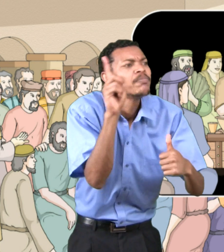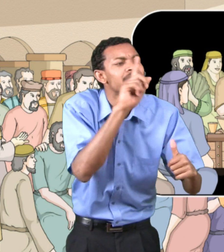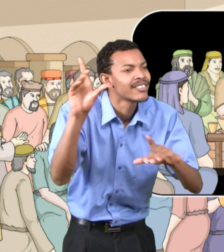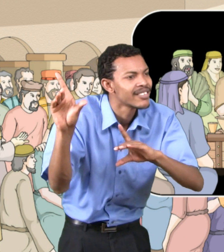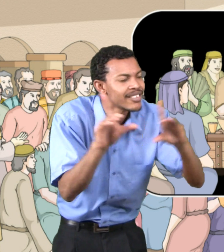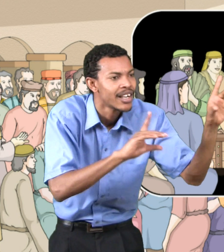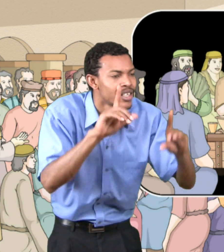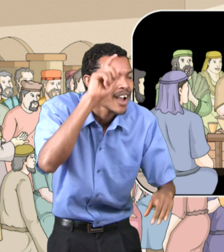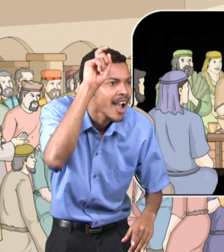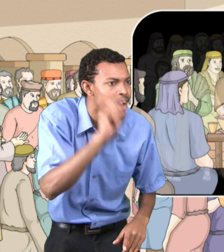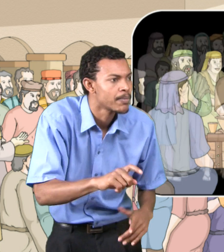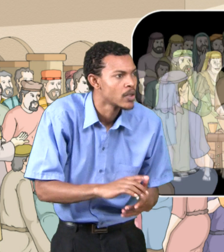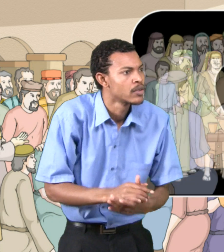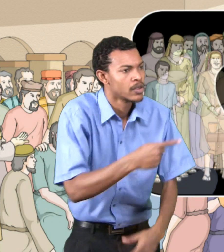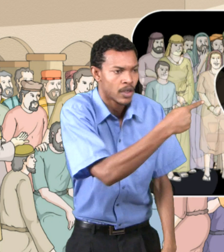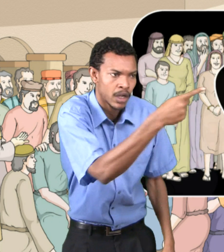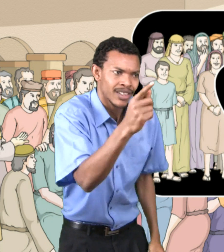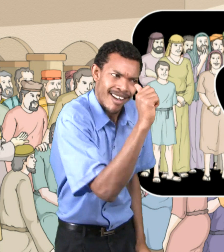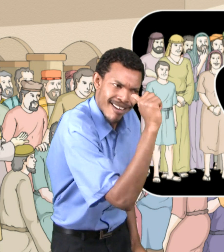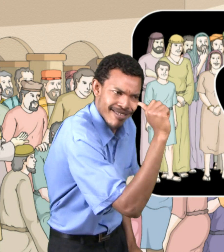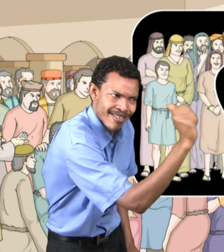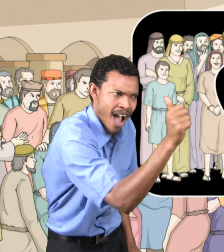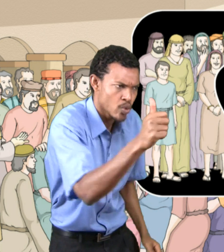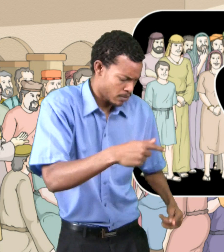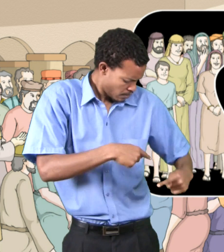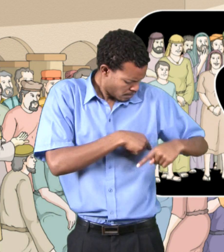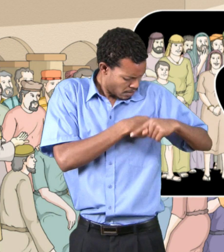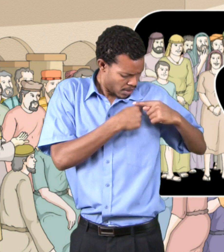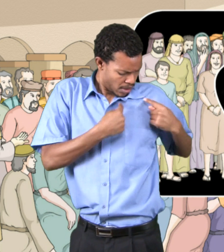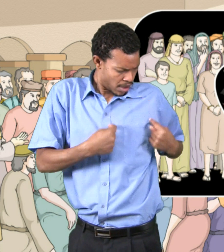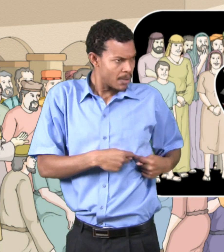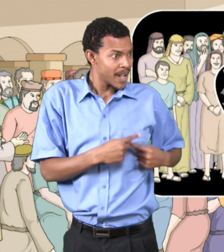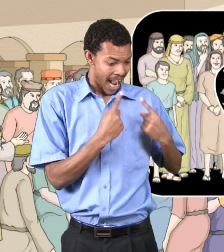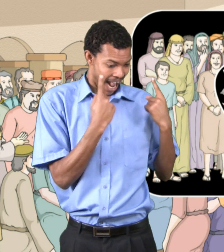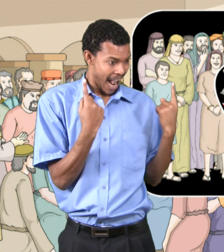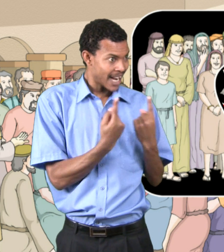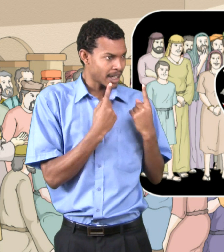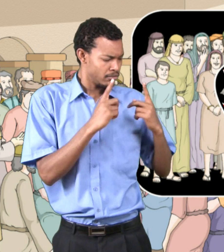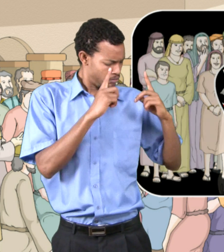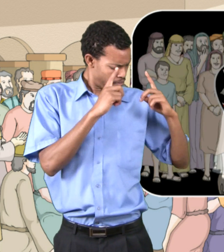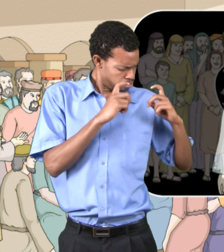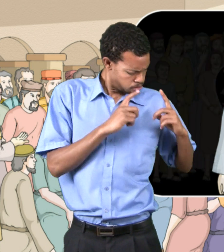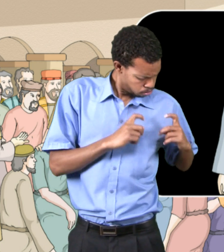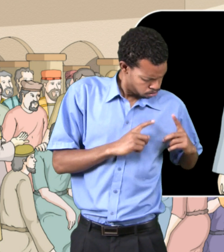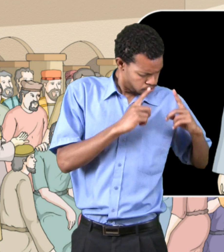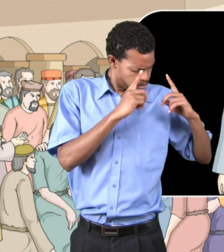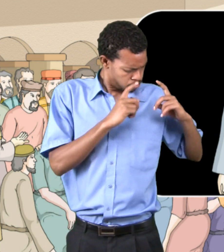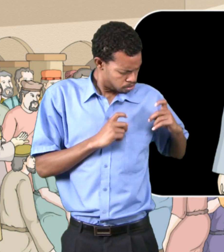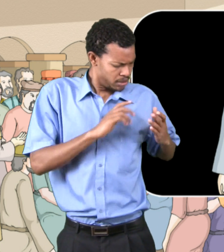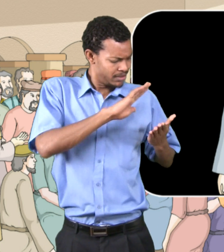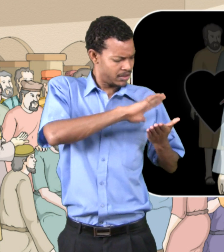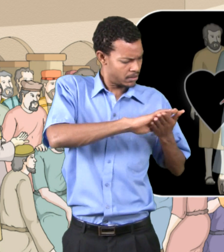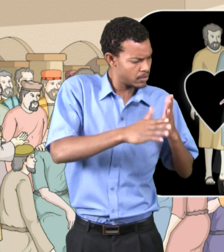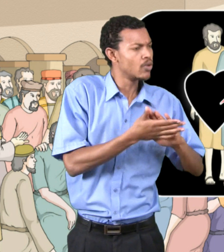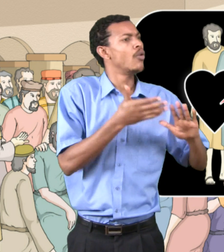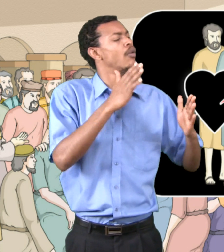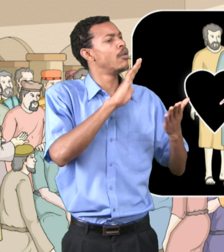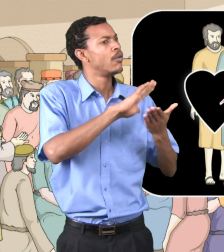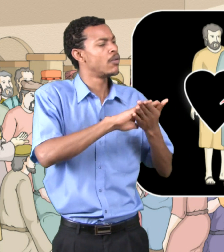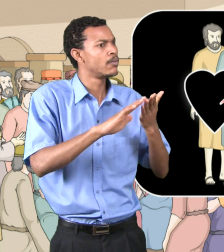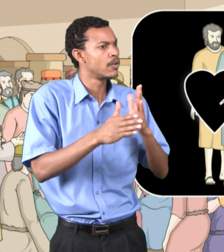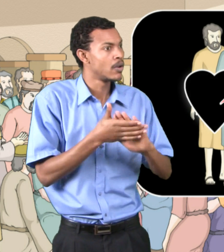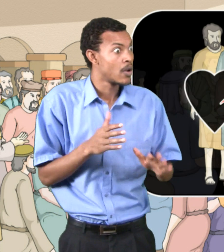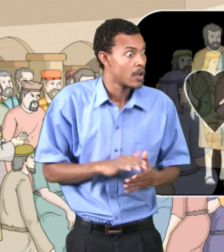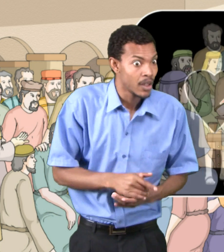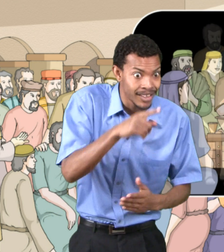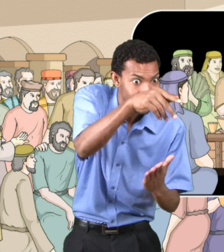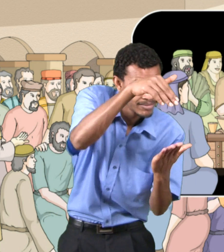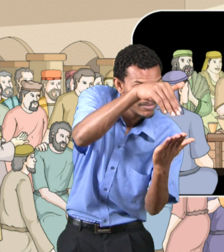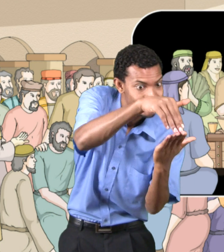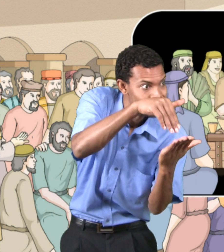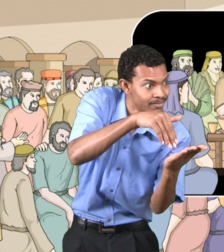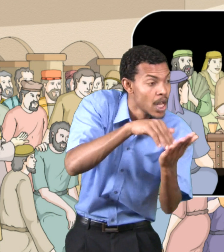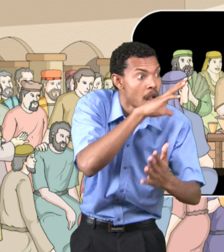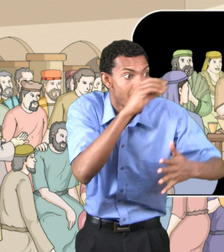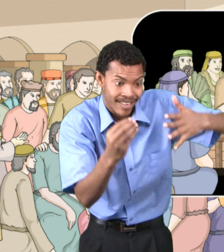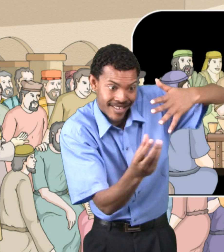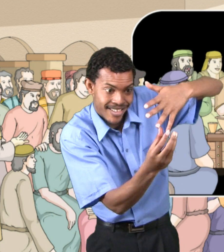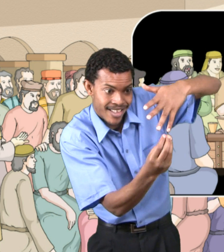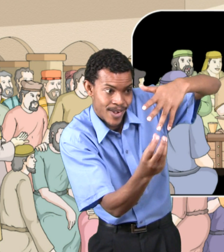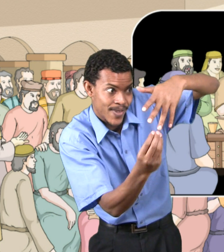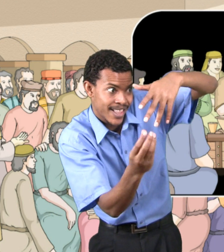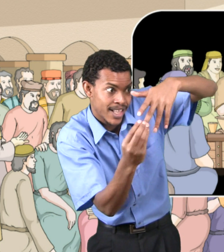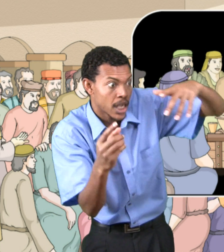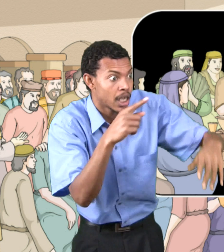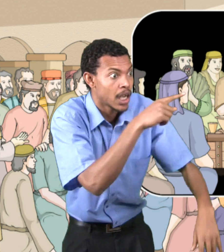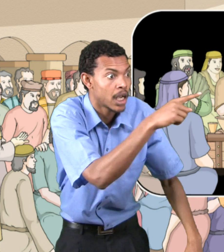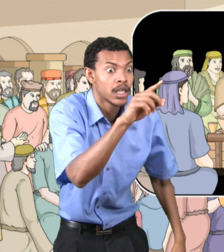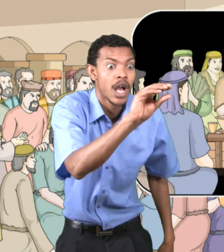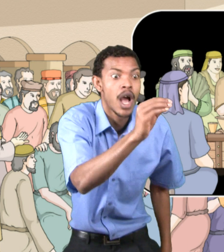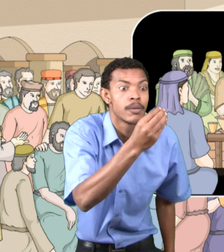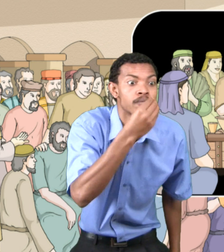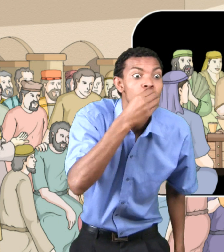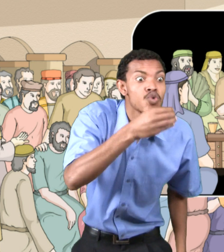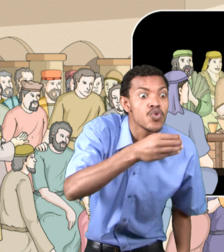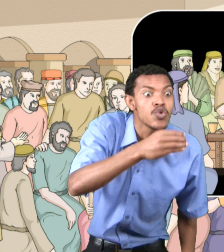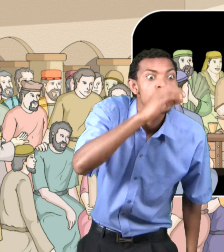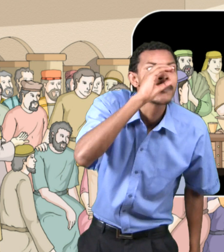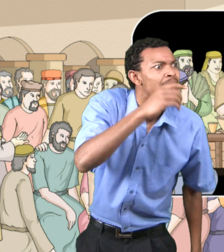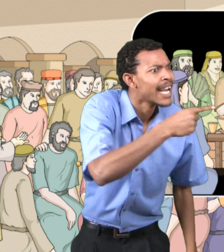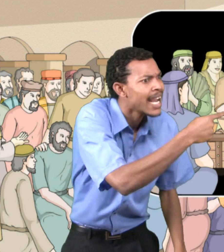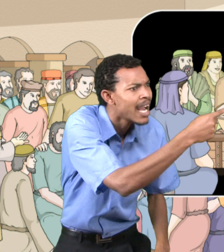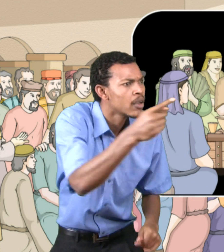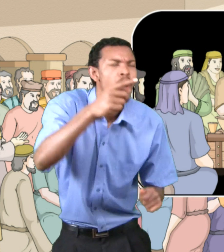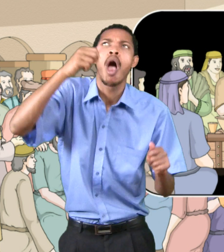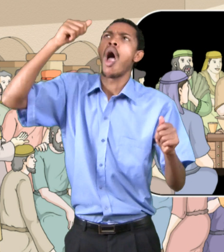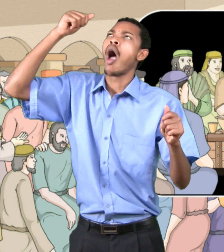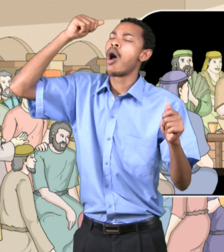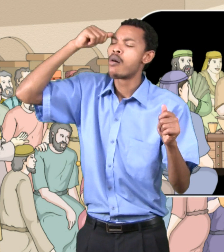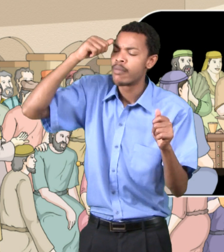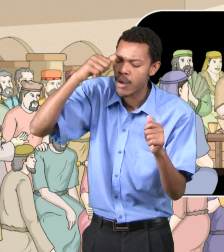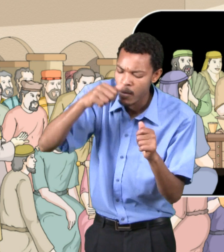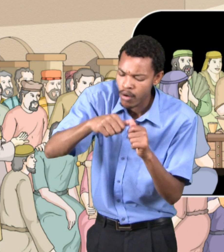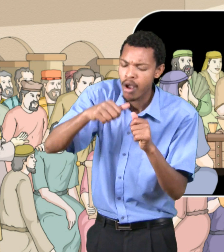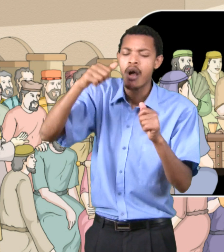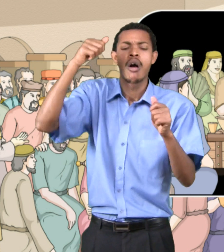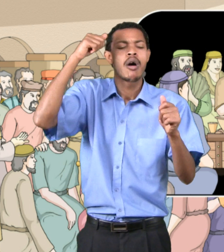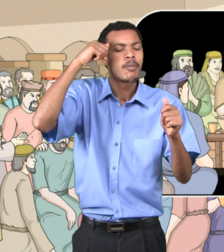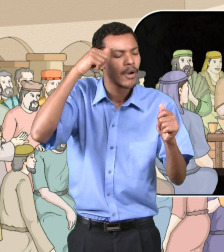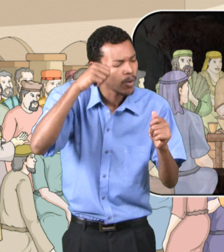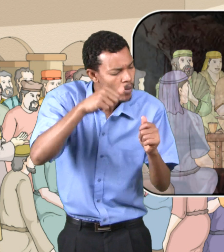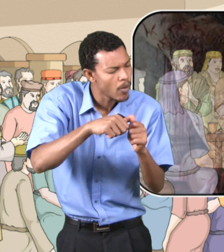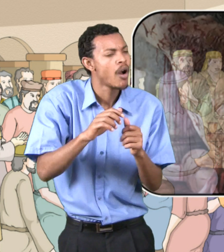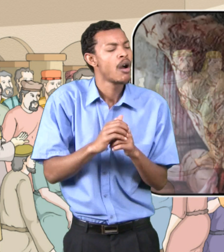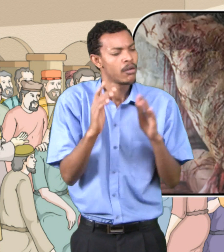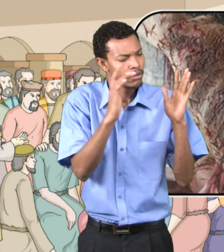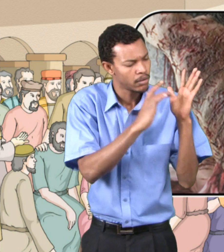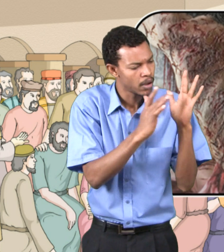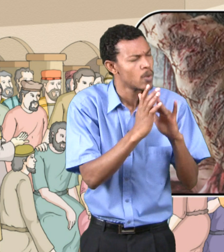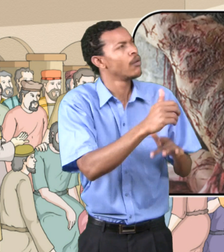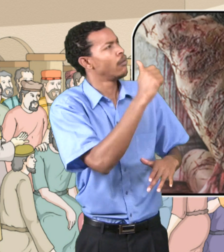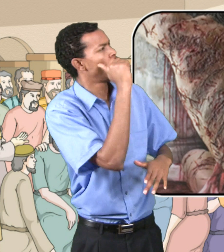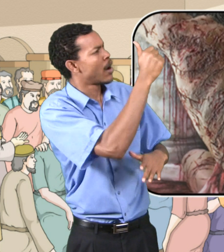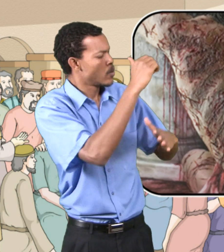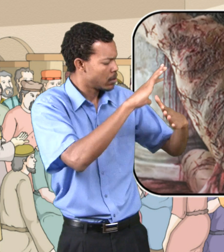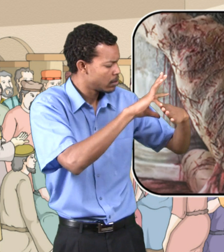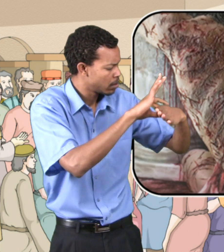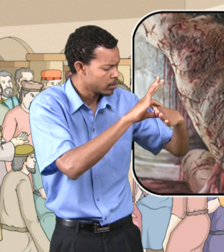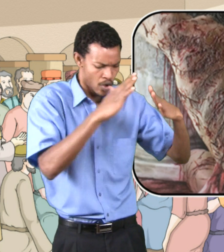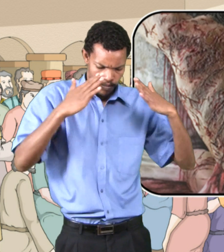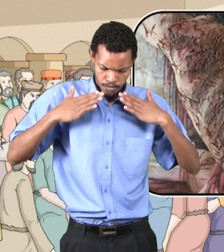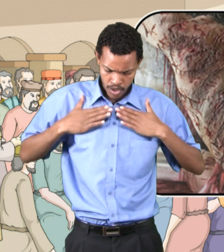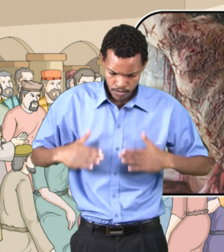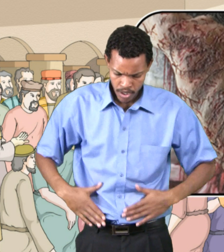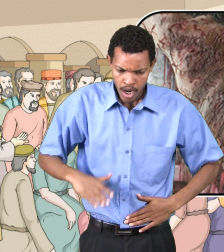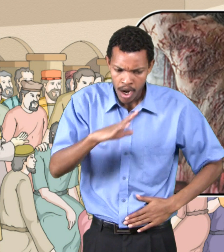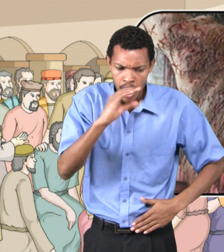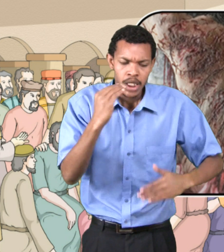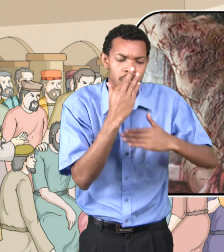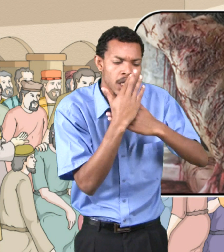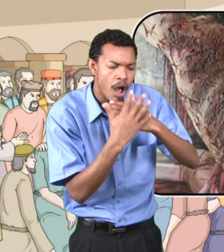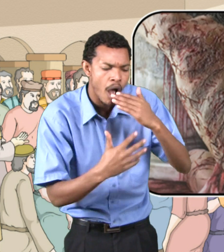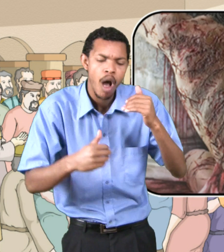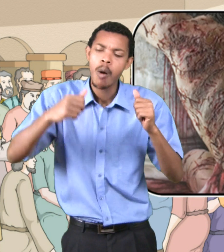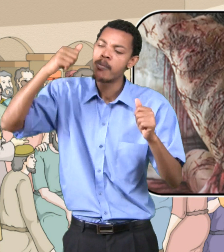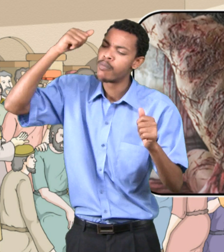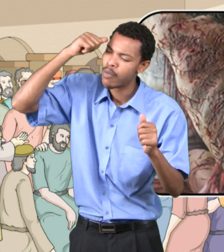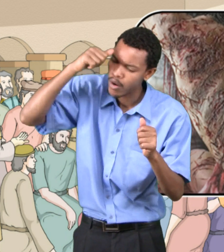Each one must examine himself before he eats of the bread and drinks of the cup.